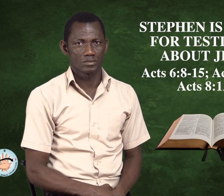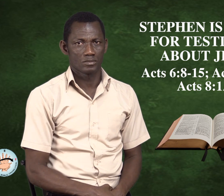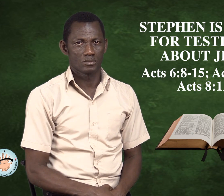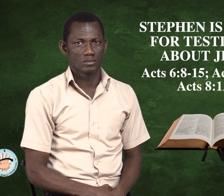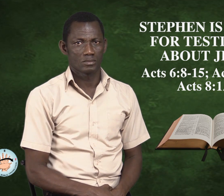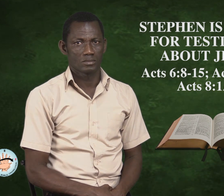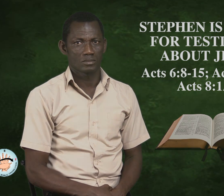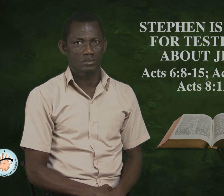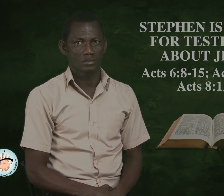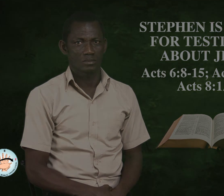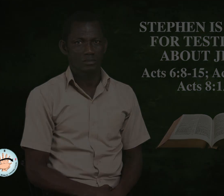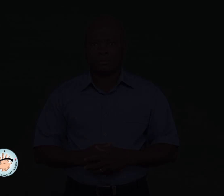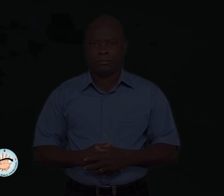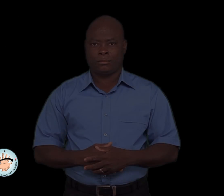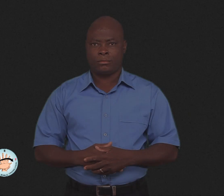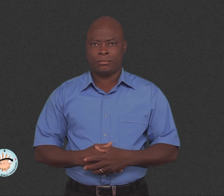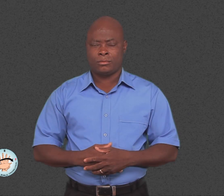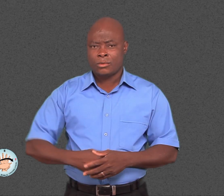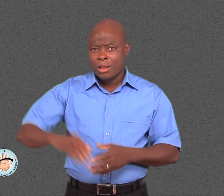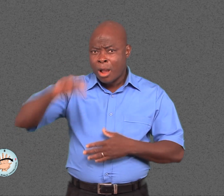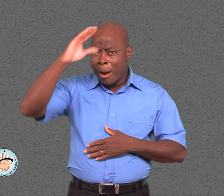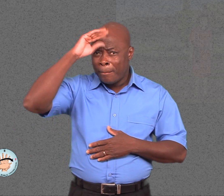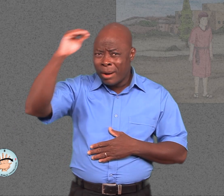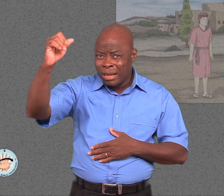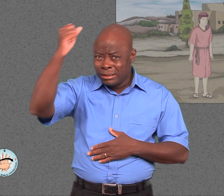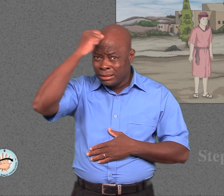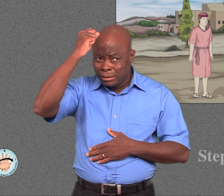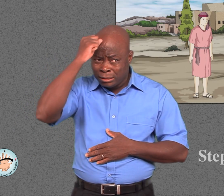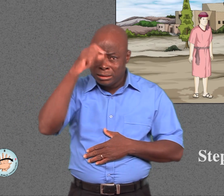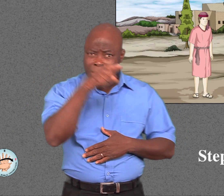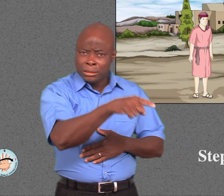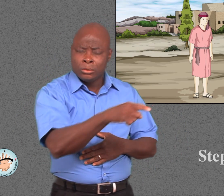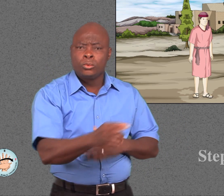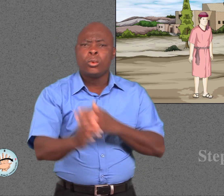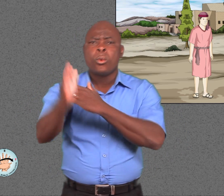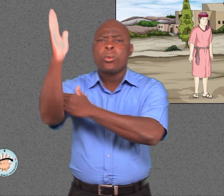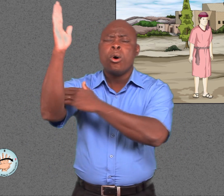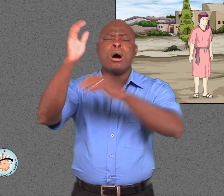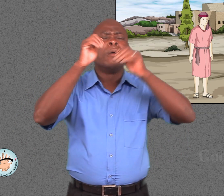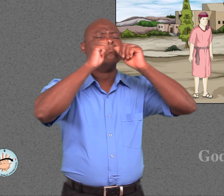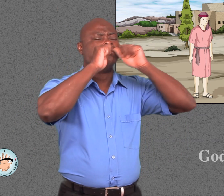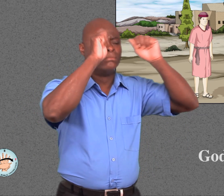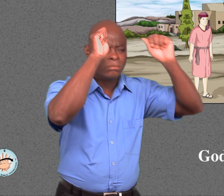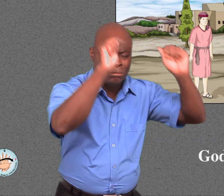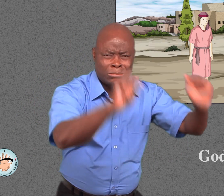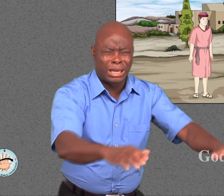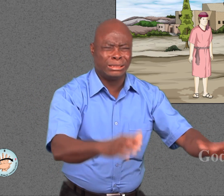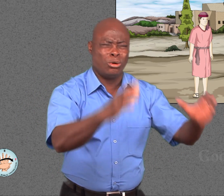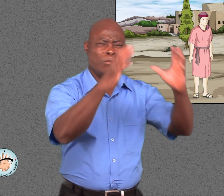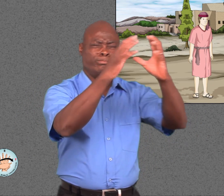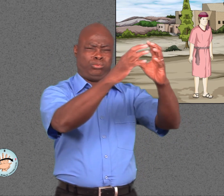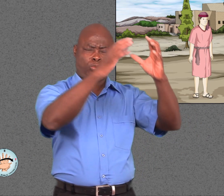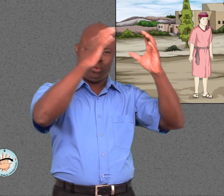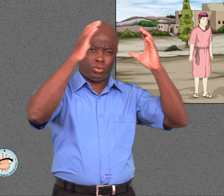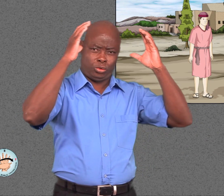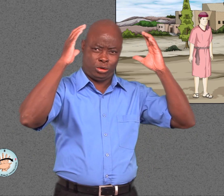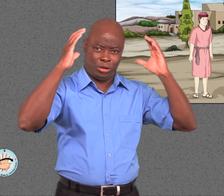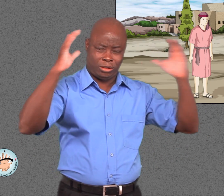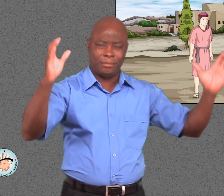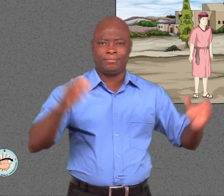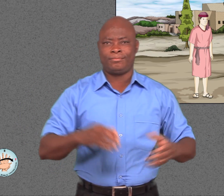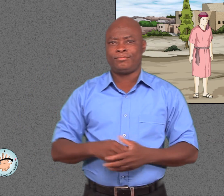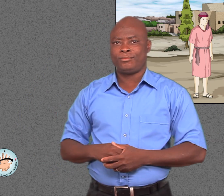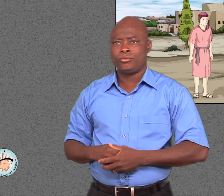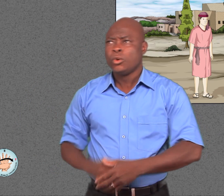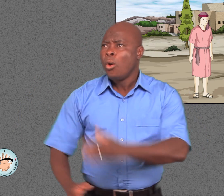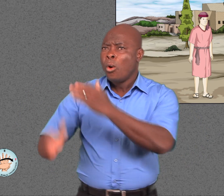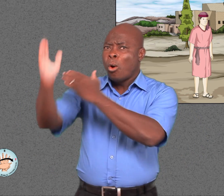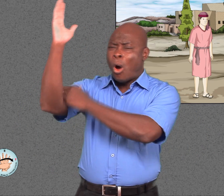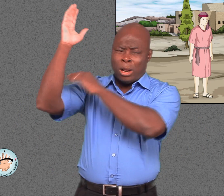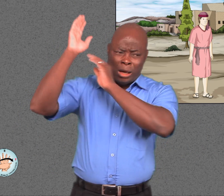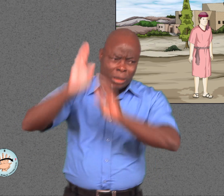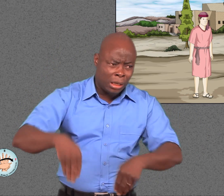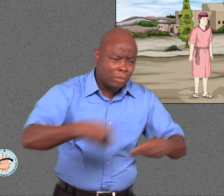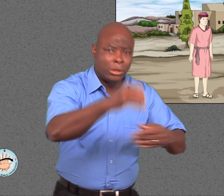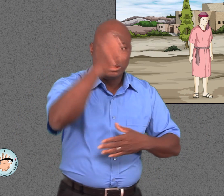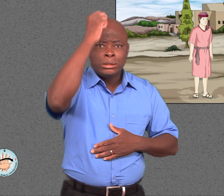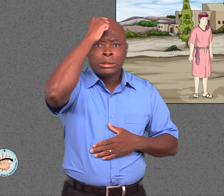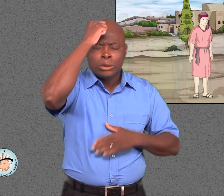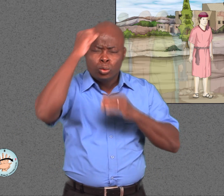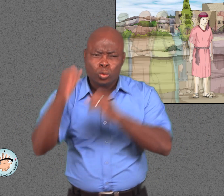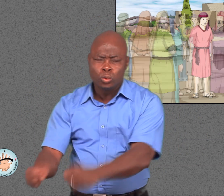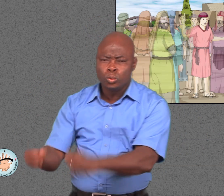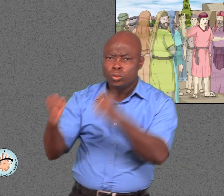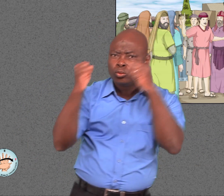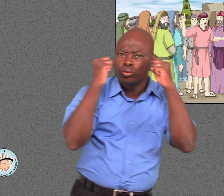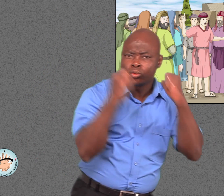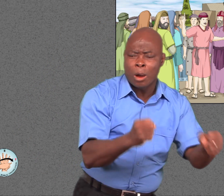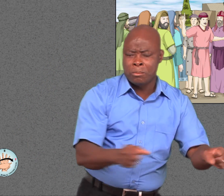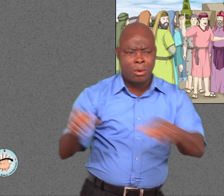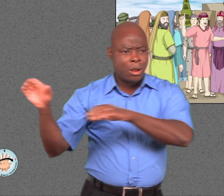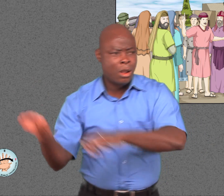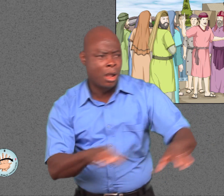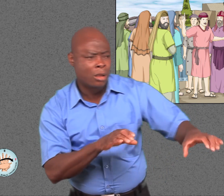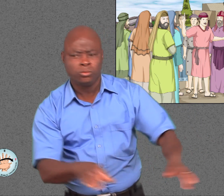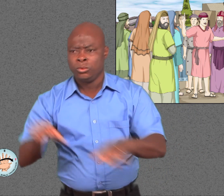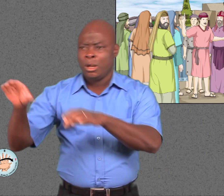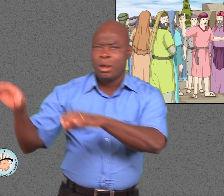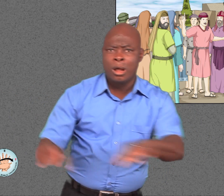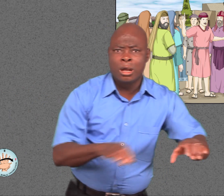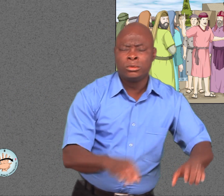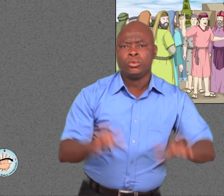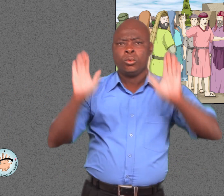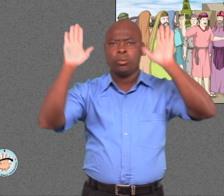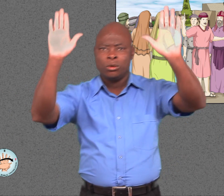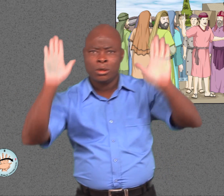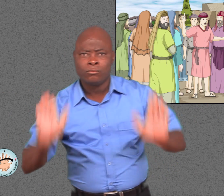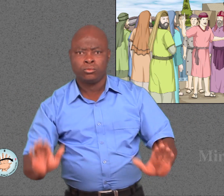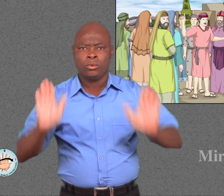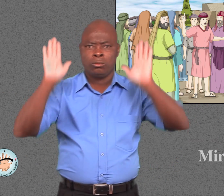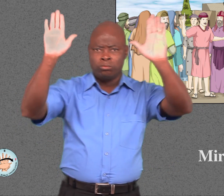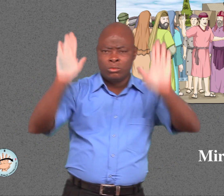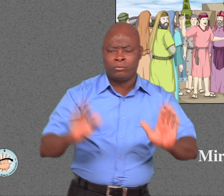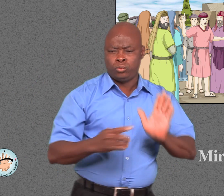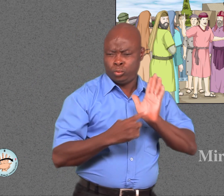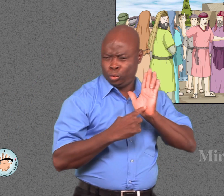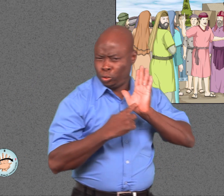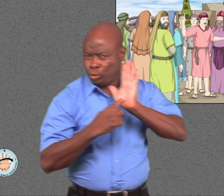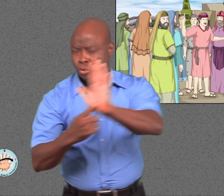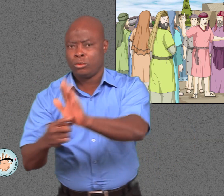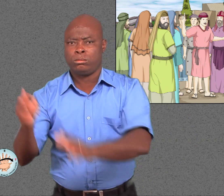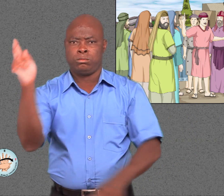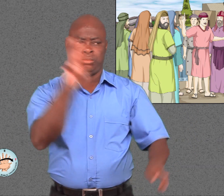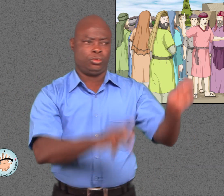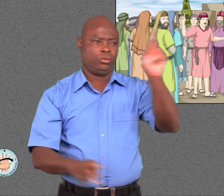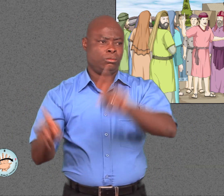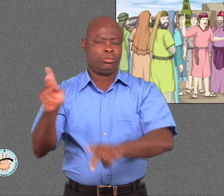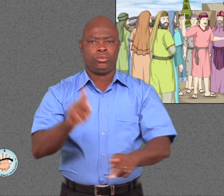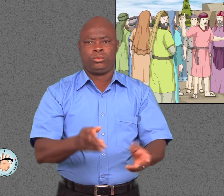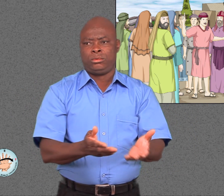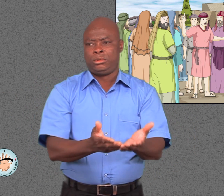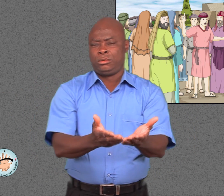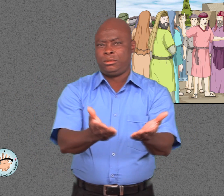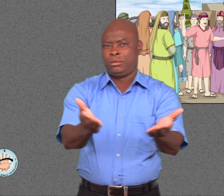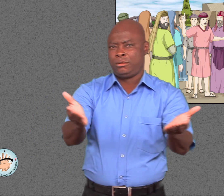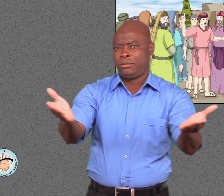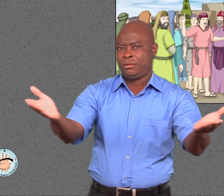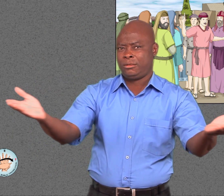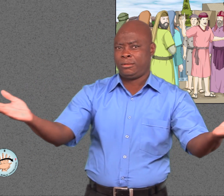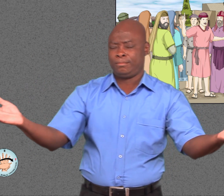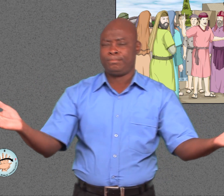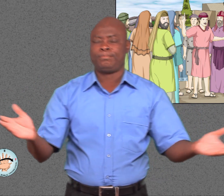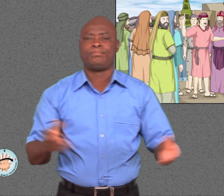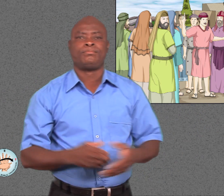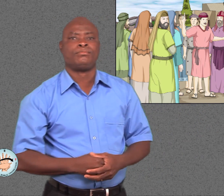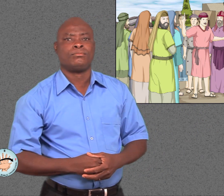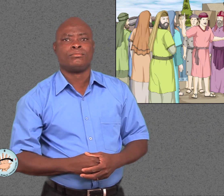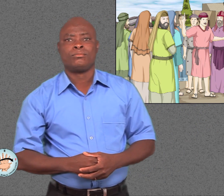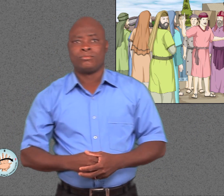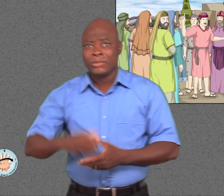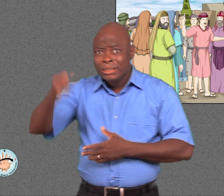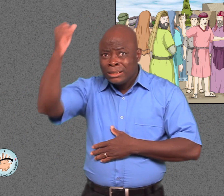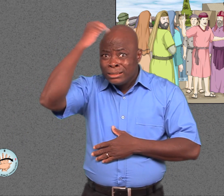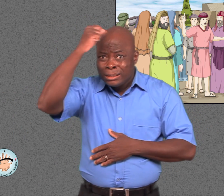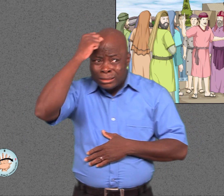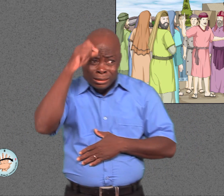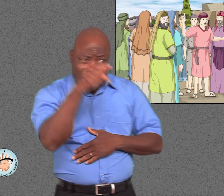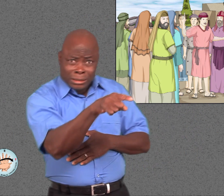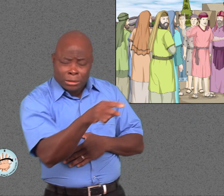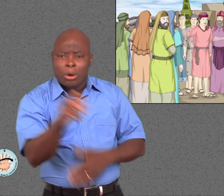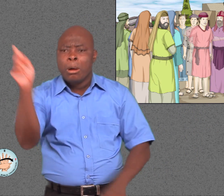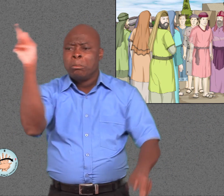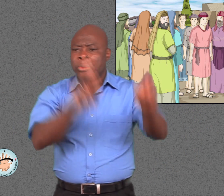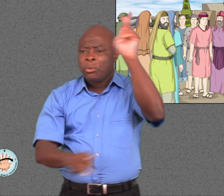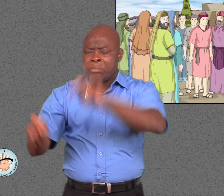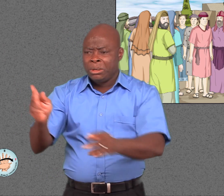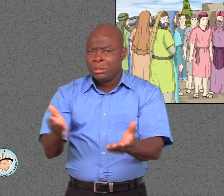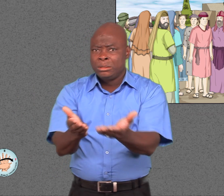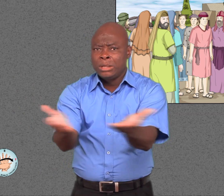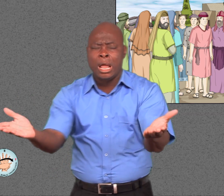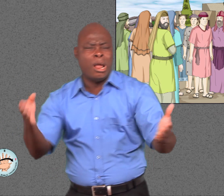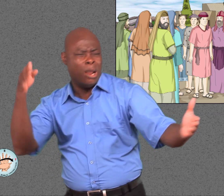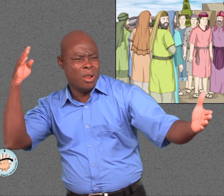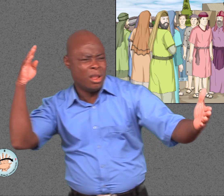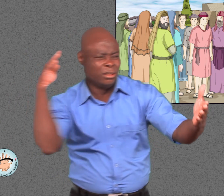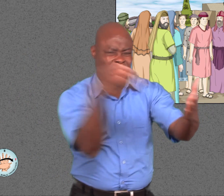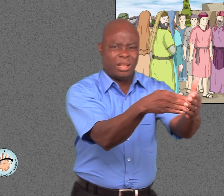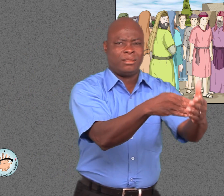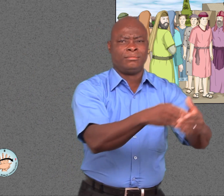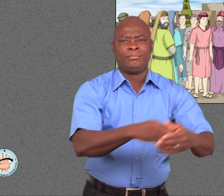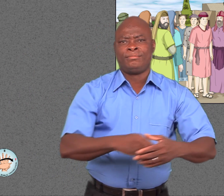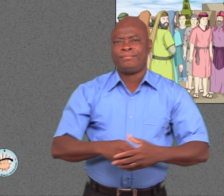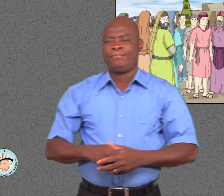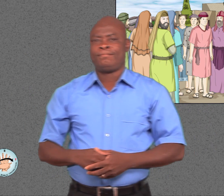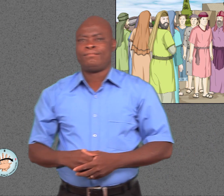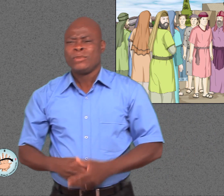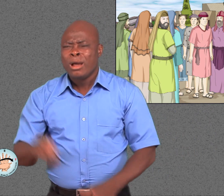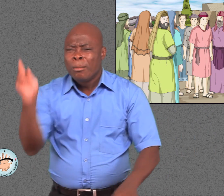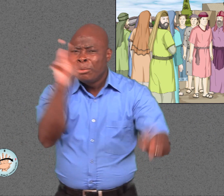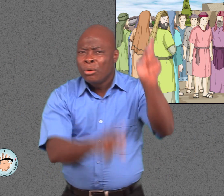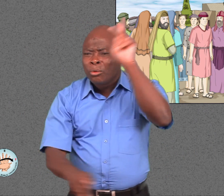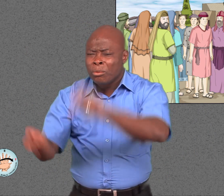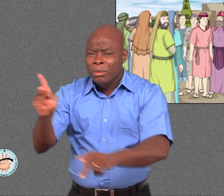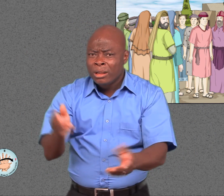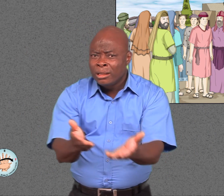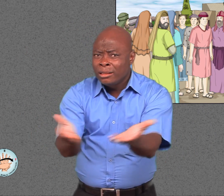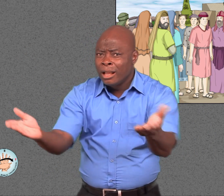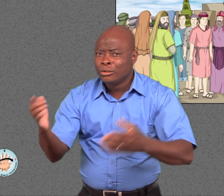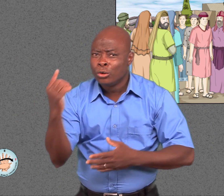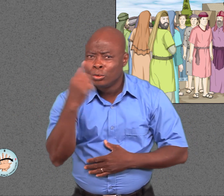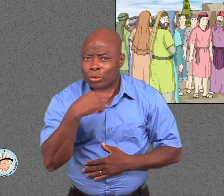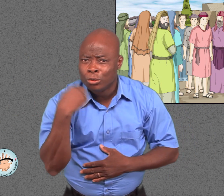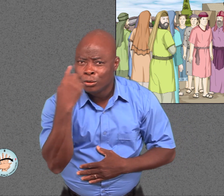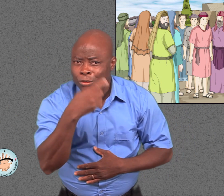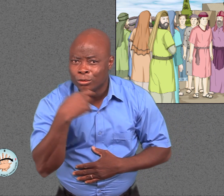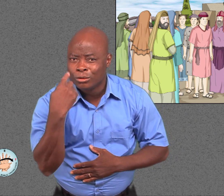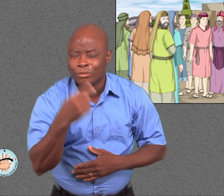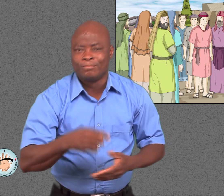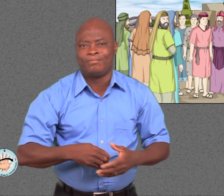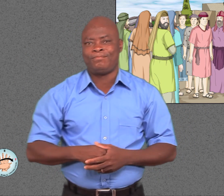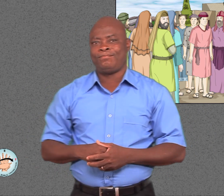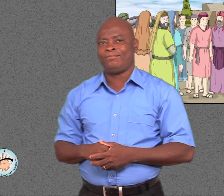Now Stephen, who was full of grace and power, was performing great wonders and signs among the people.